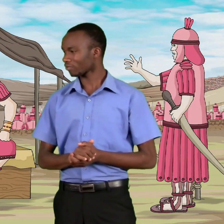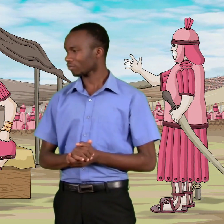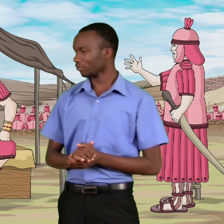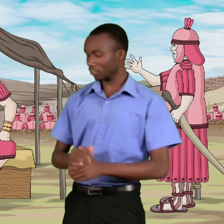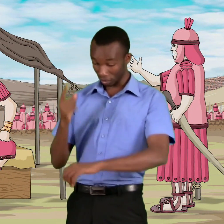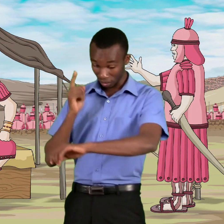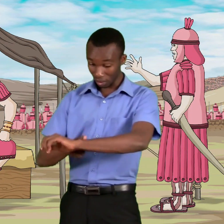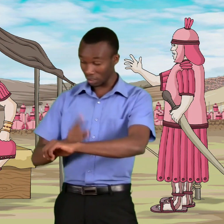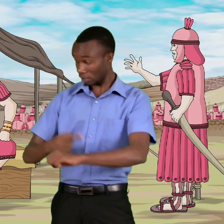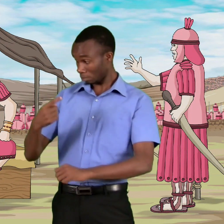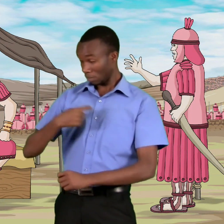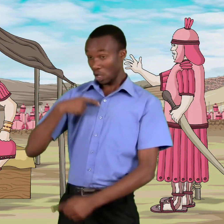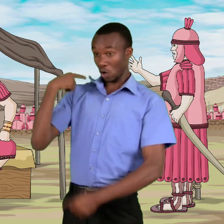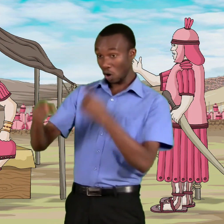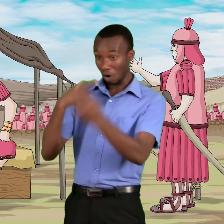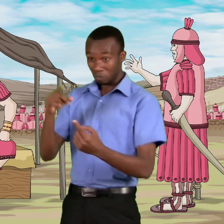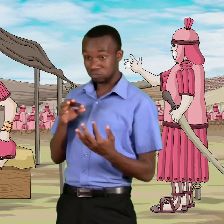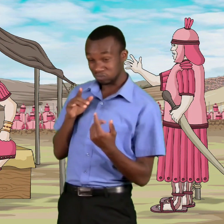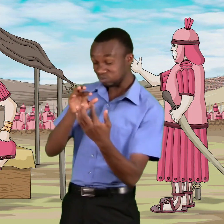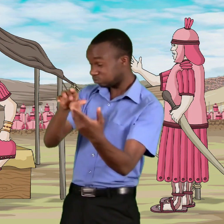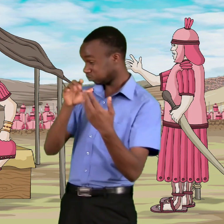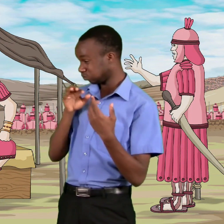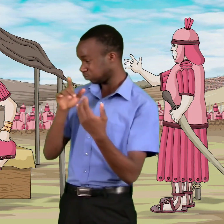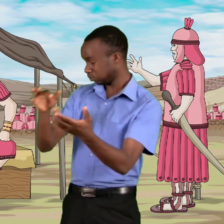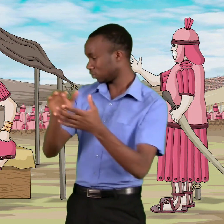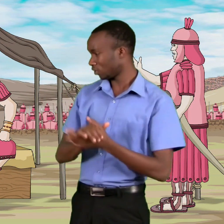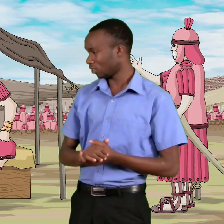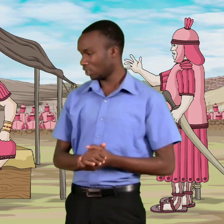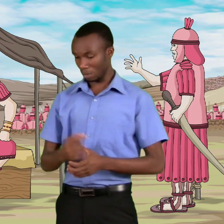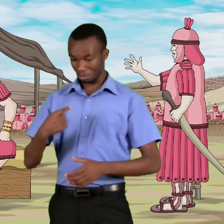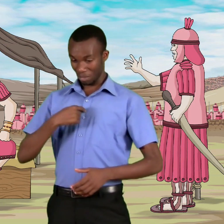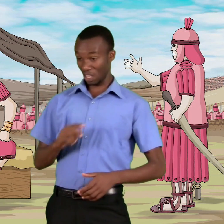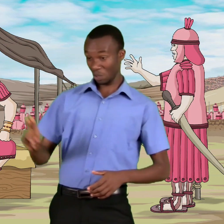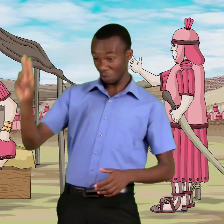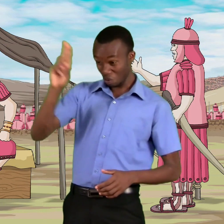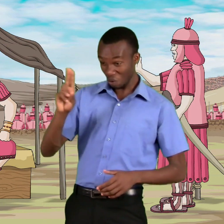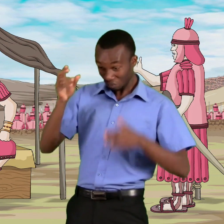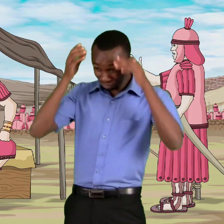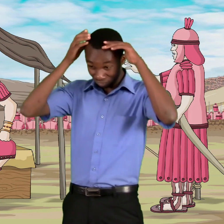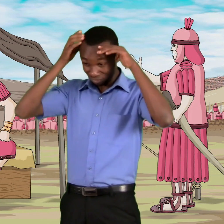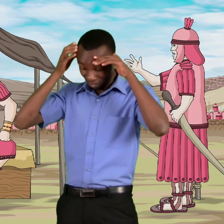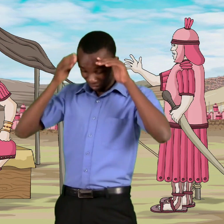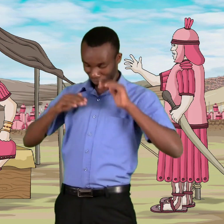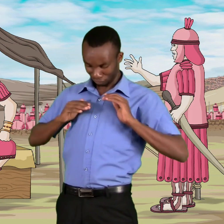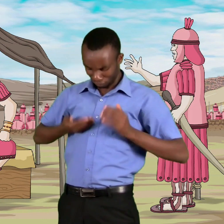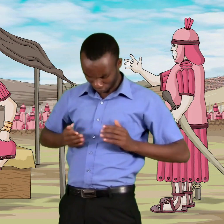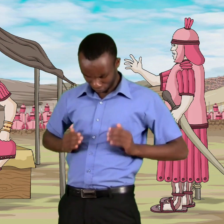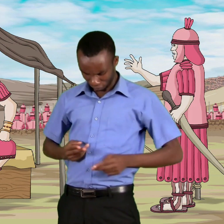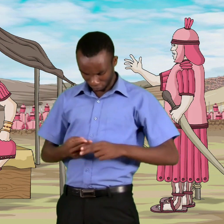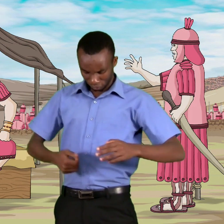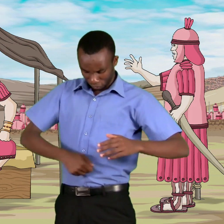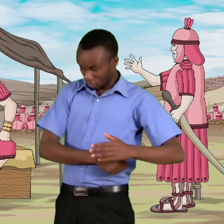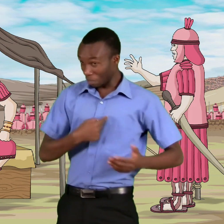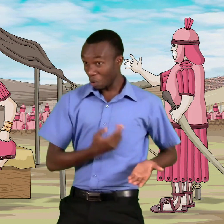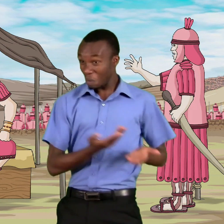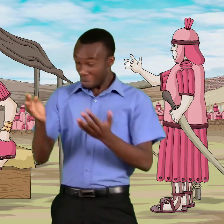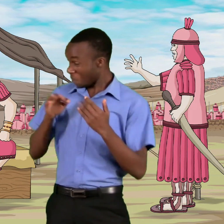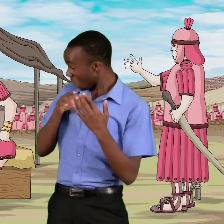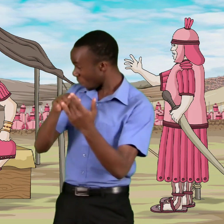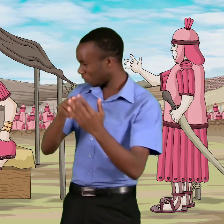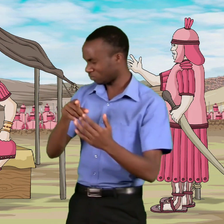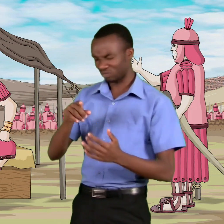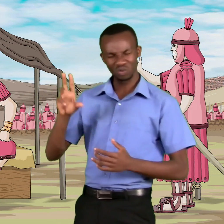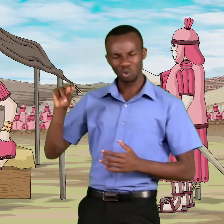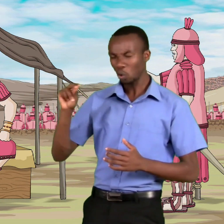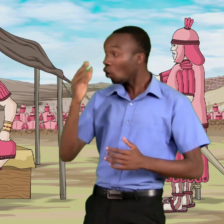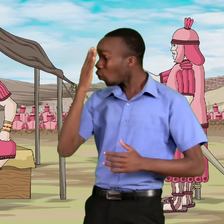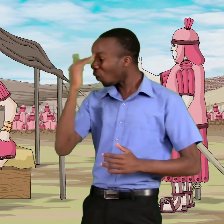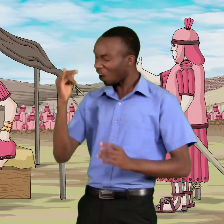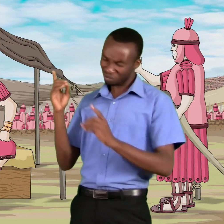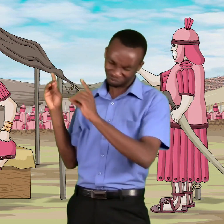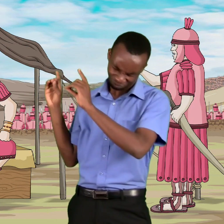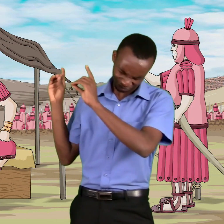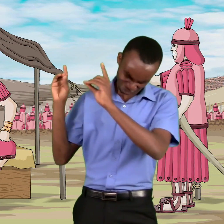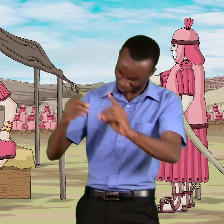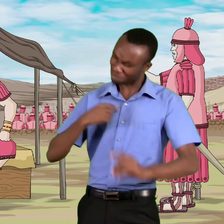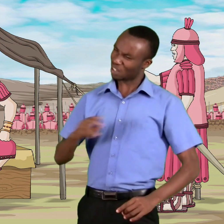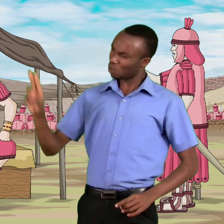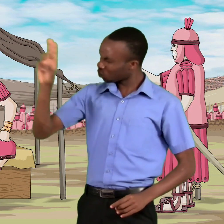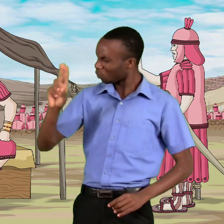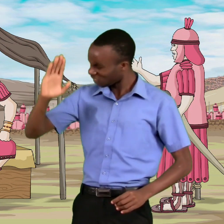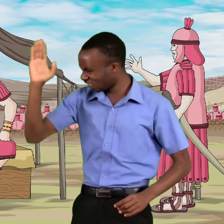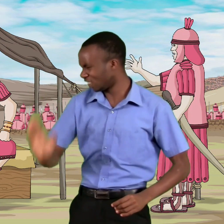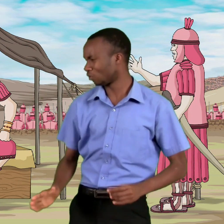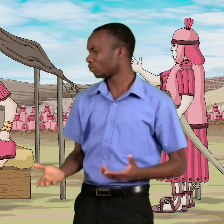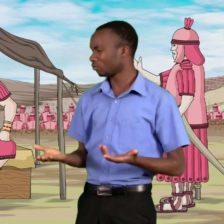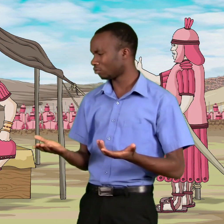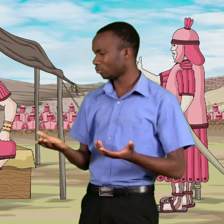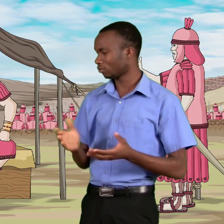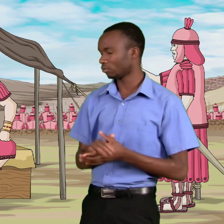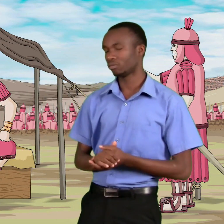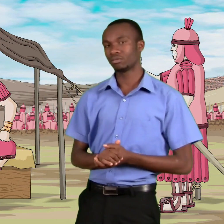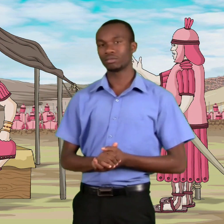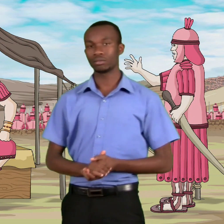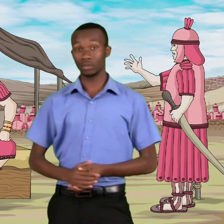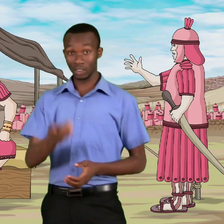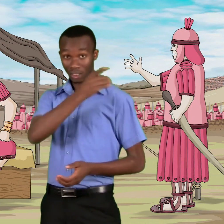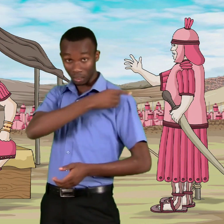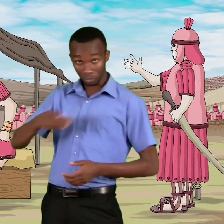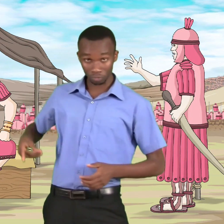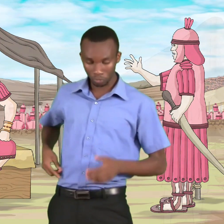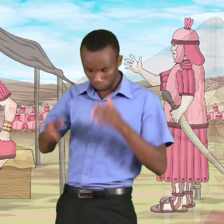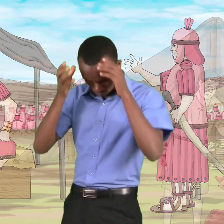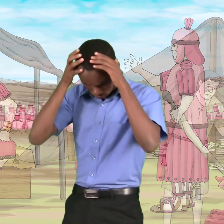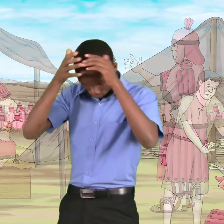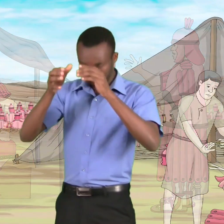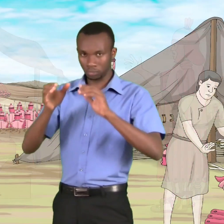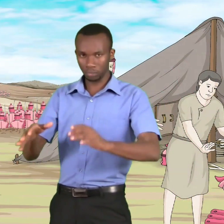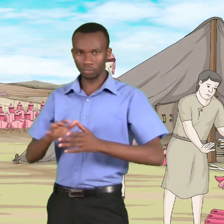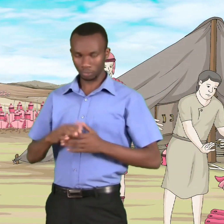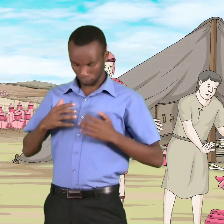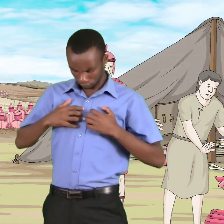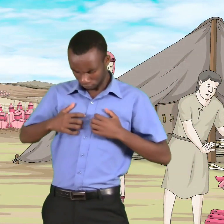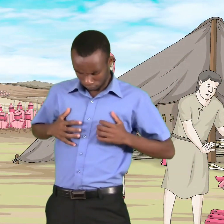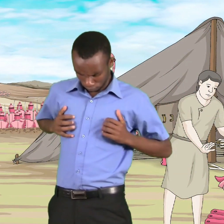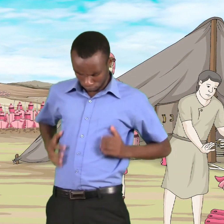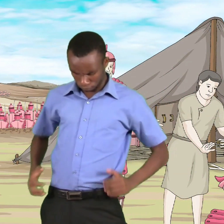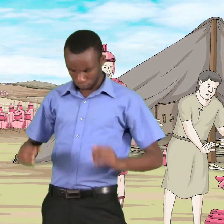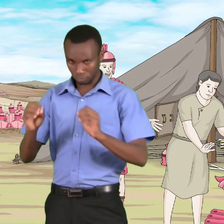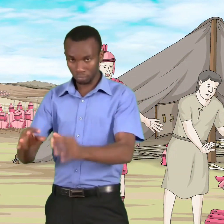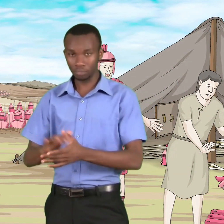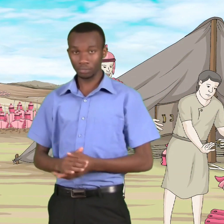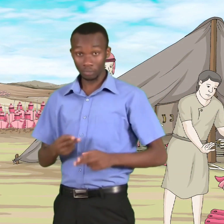“I cannot walk in these,” David said to Saul. “I am not accustomed to them.”